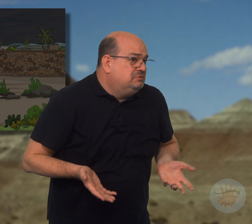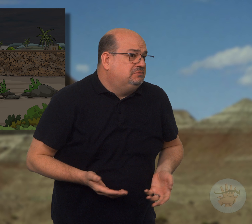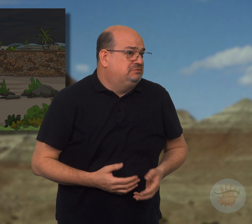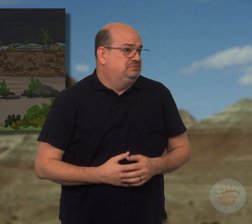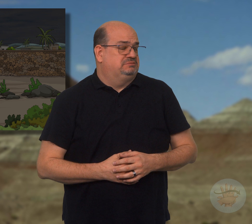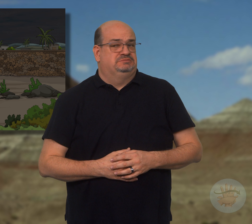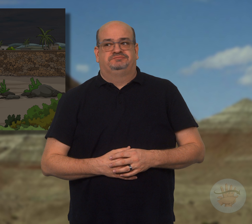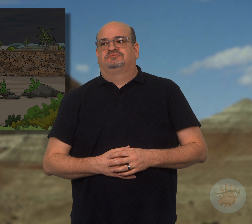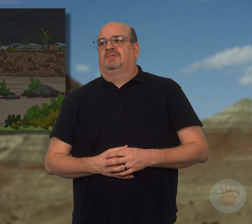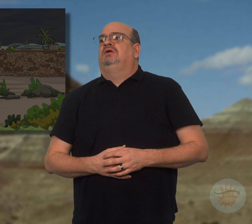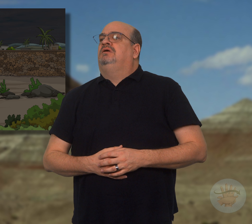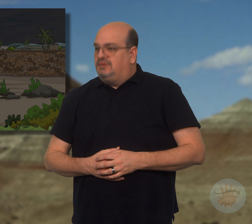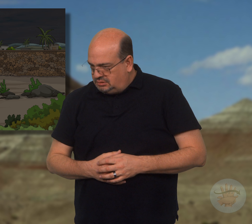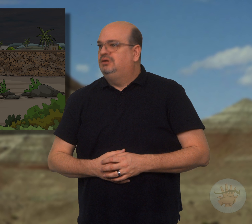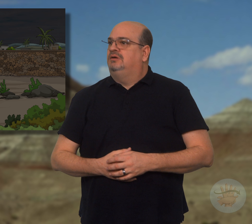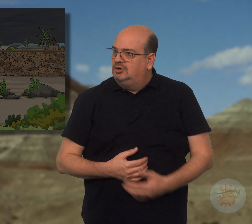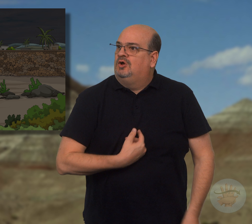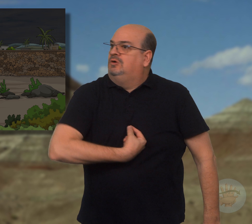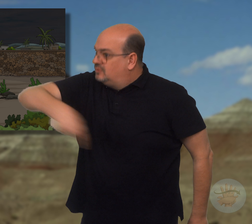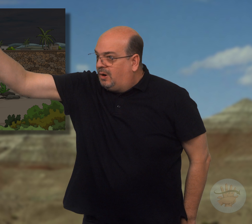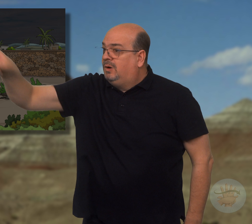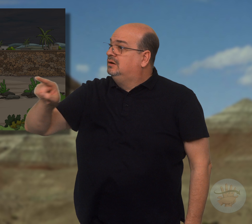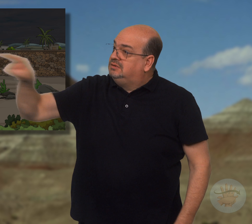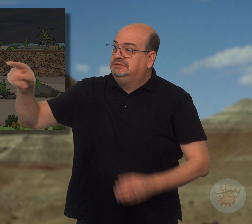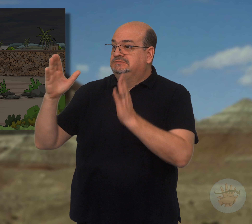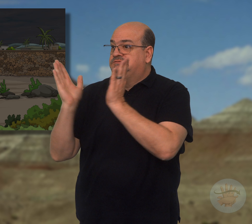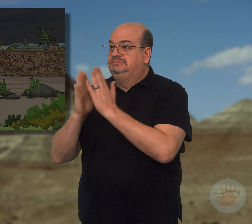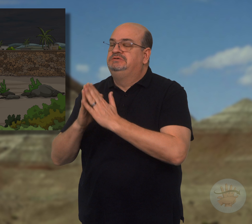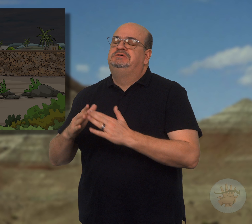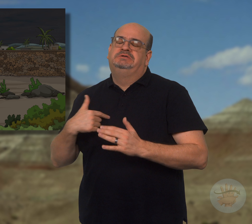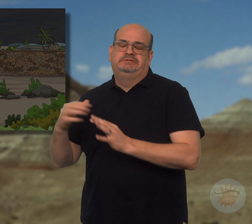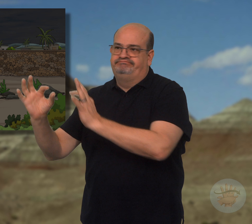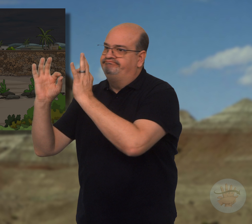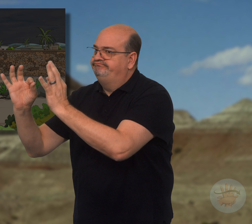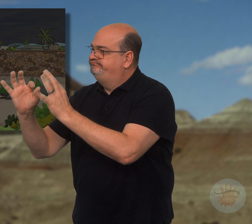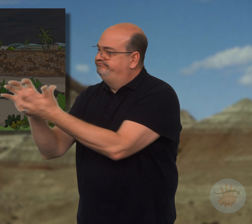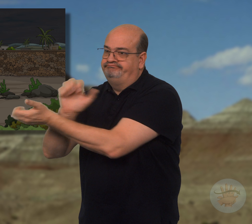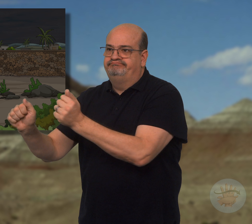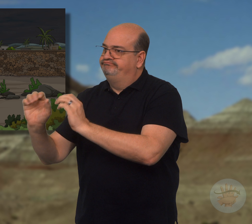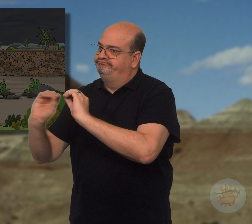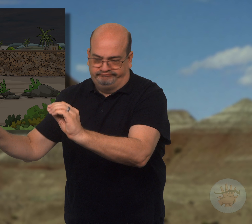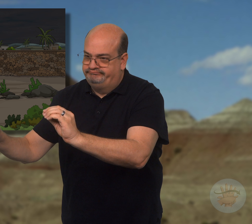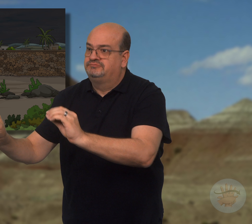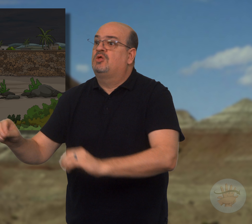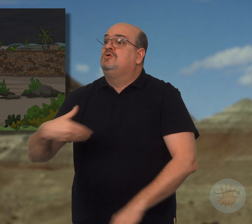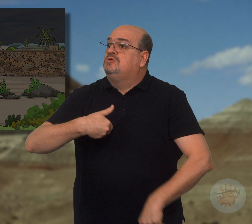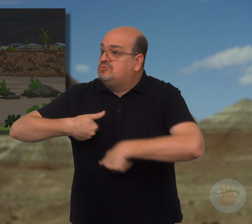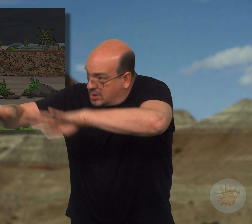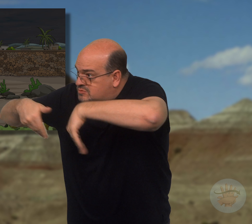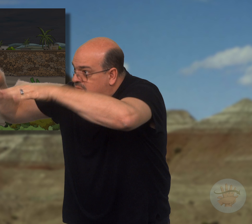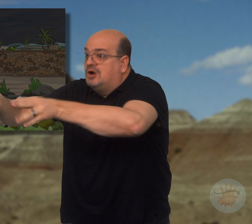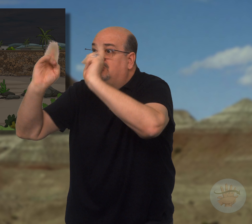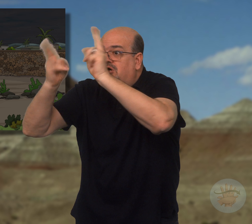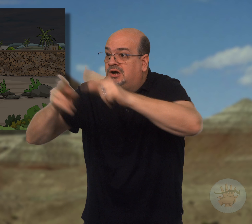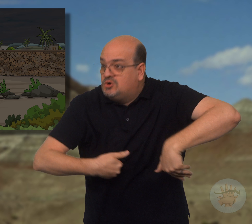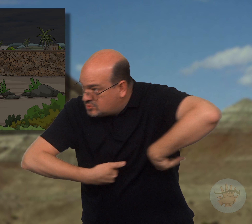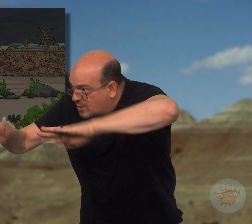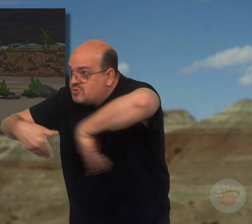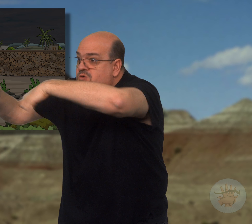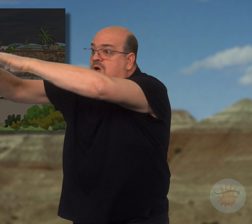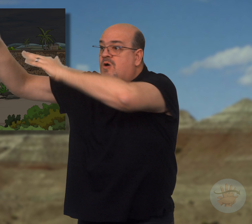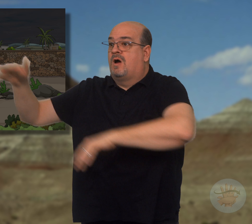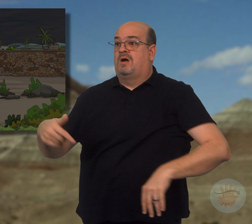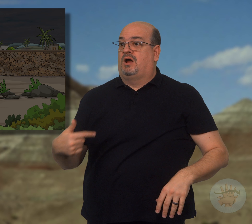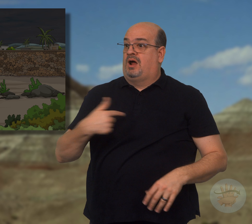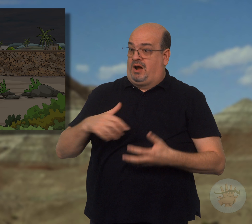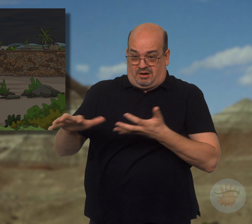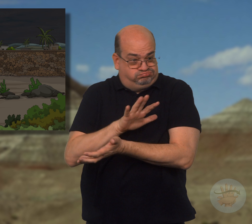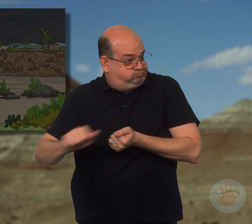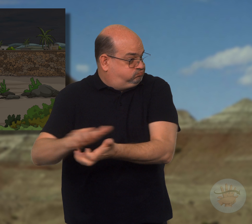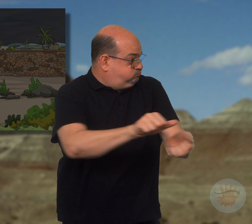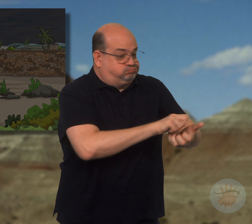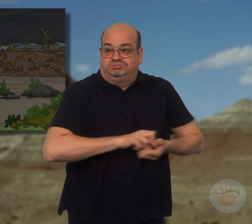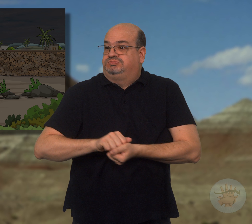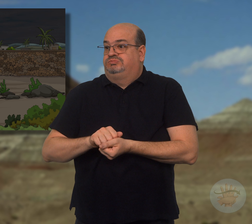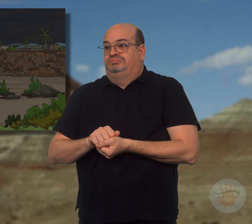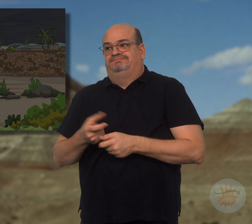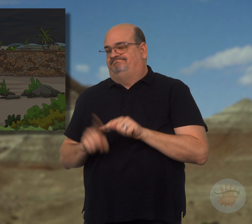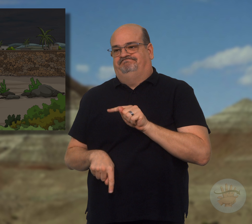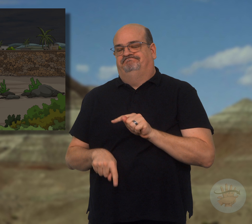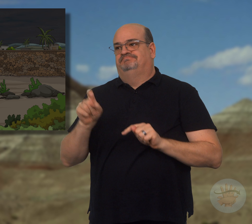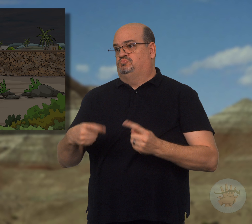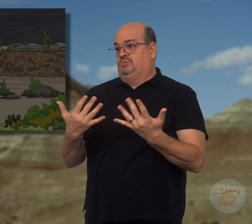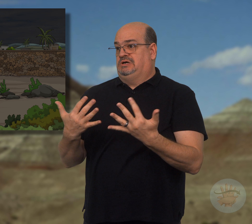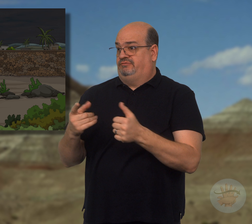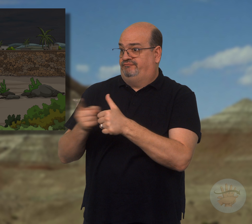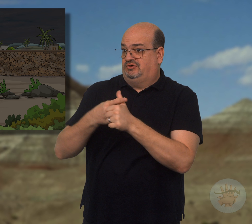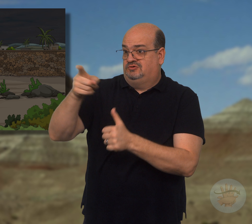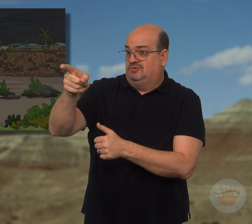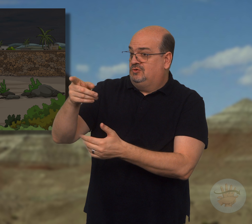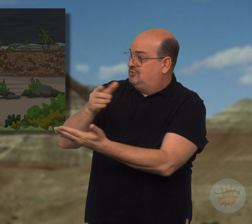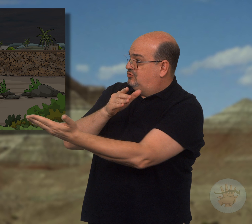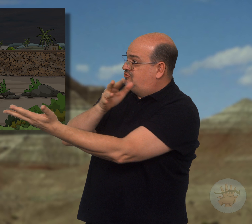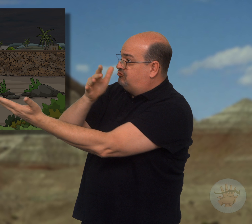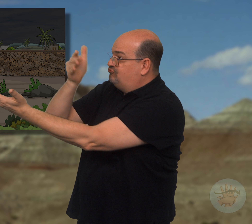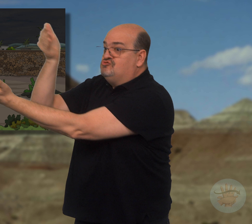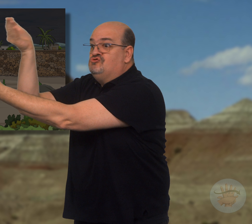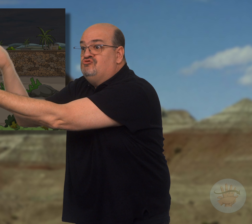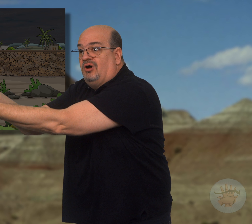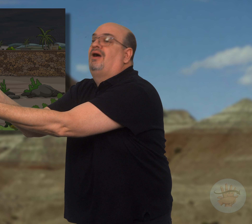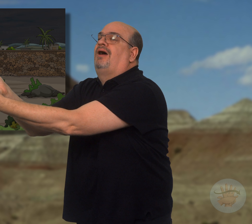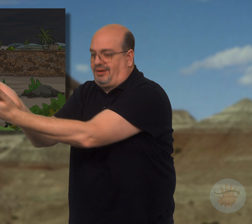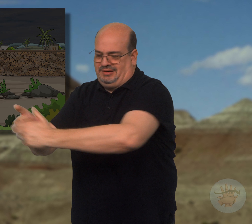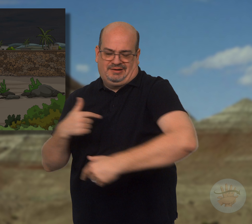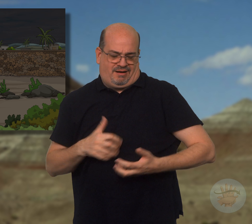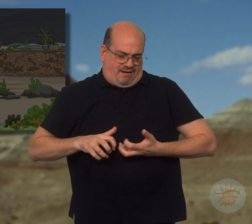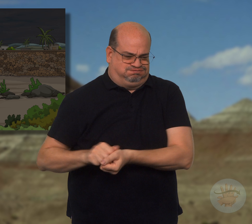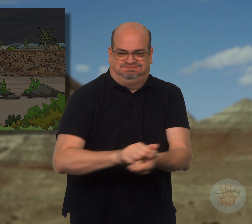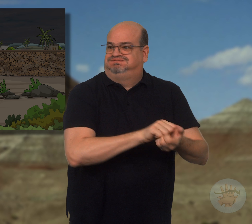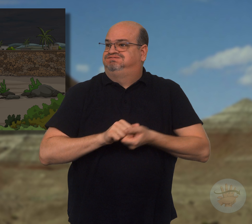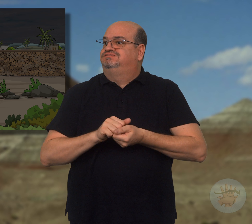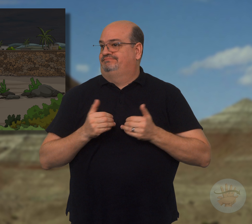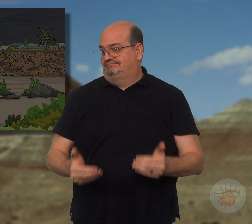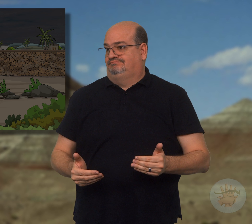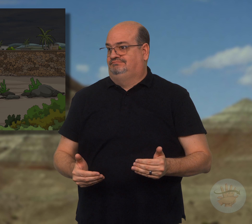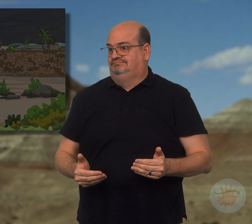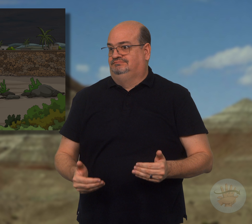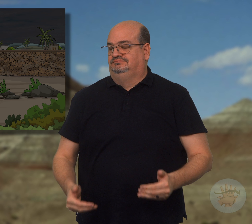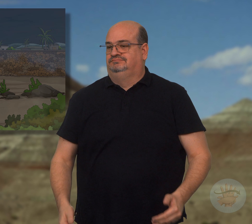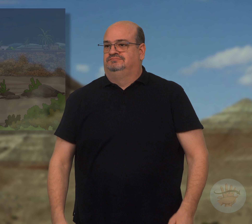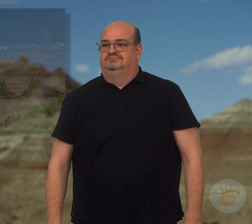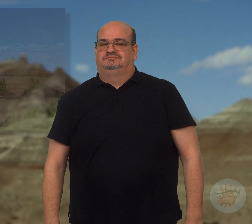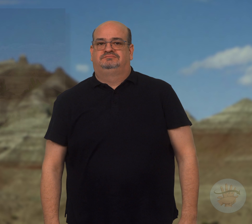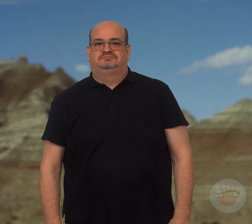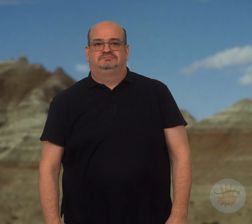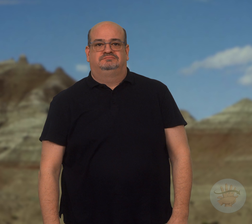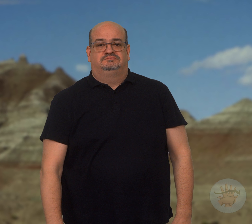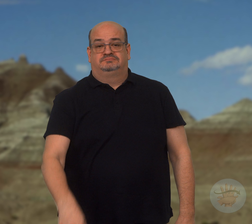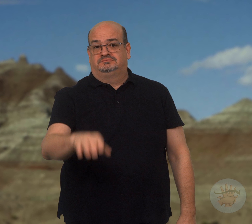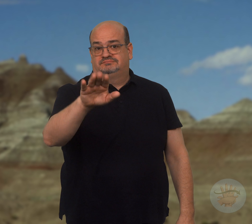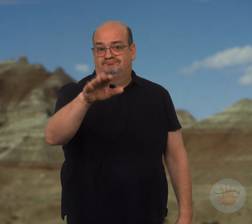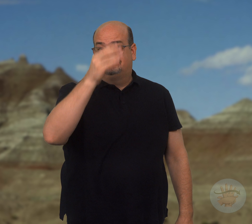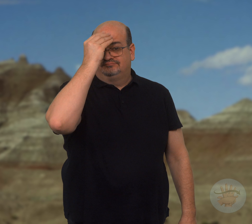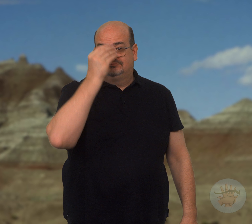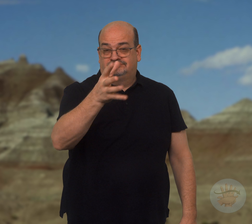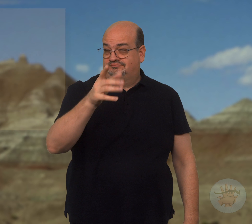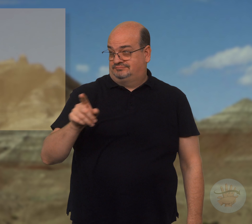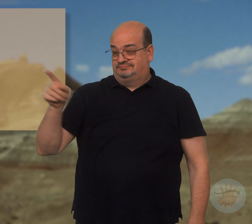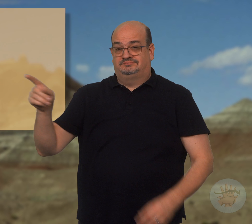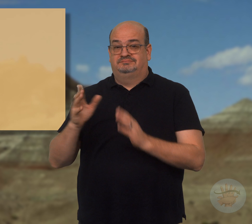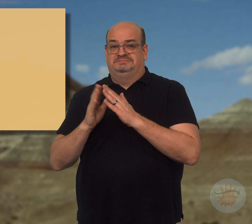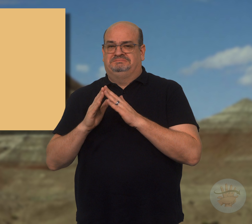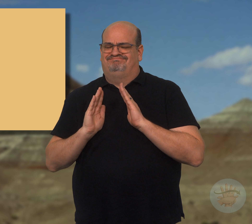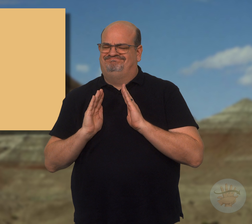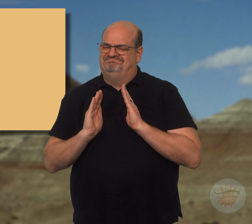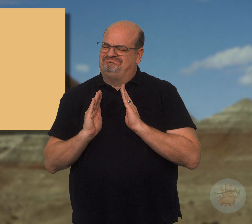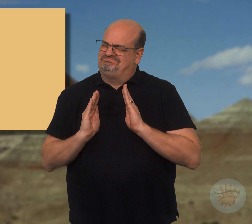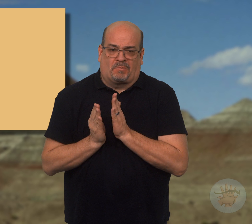“Very well,” he answered, “I will grant this request as well, and will not demolish the town you indicate. Hurry!